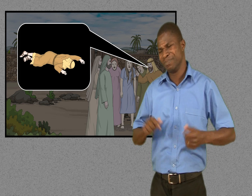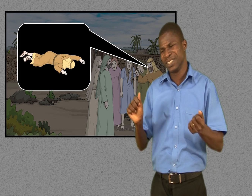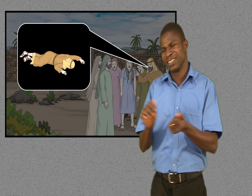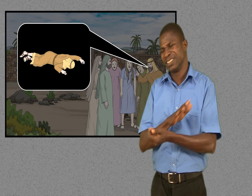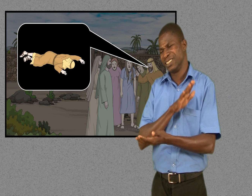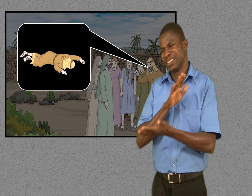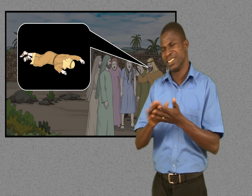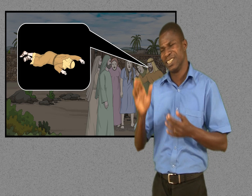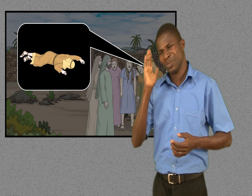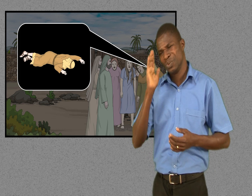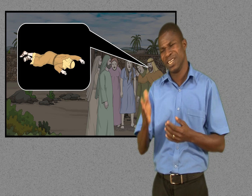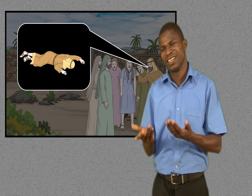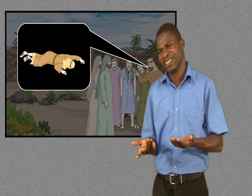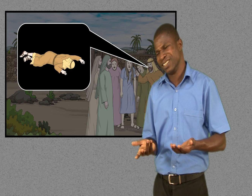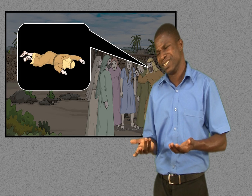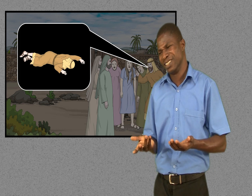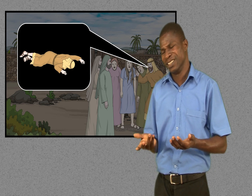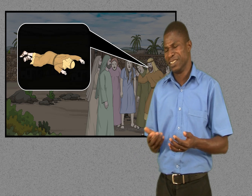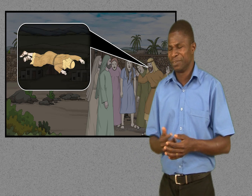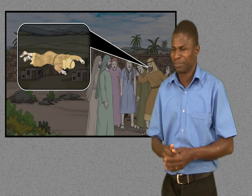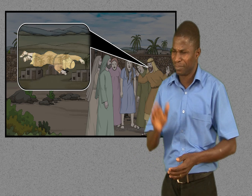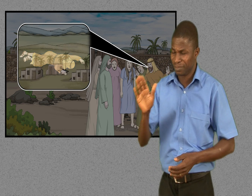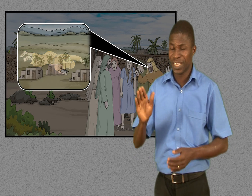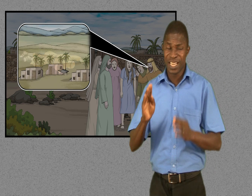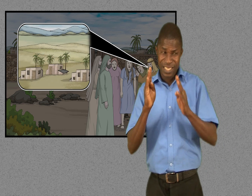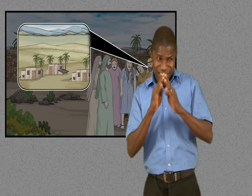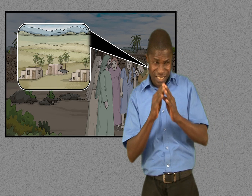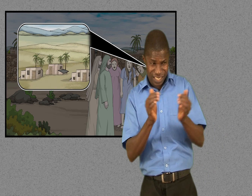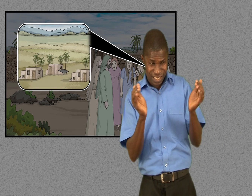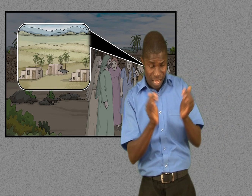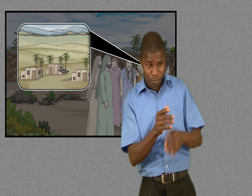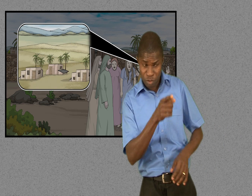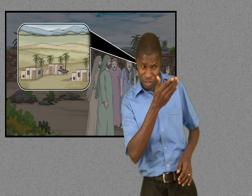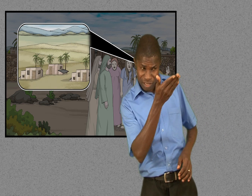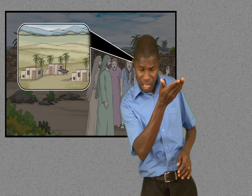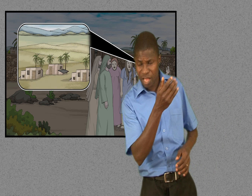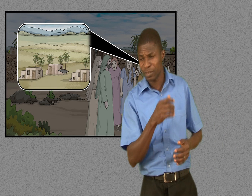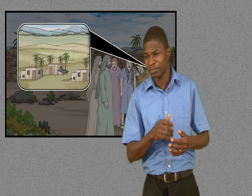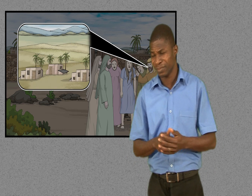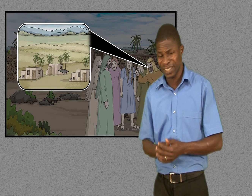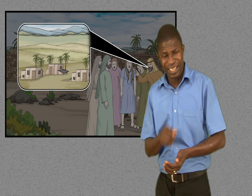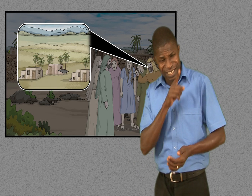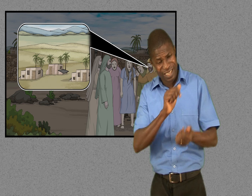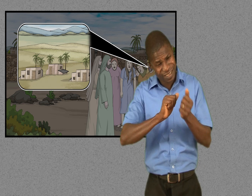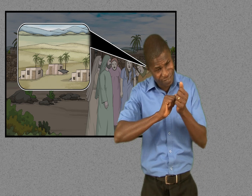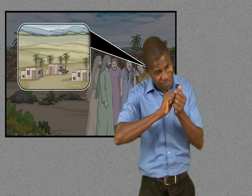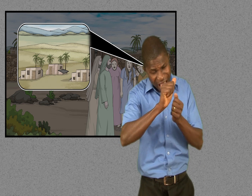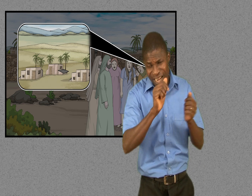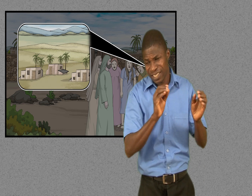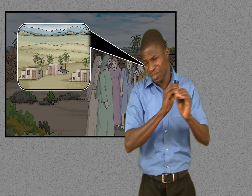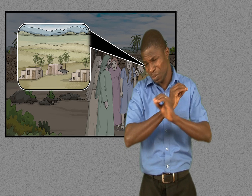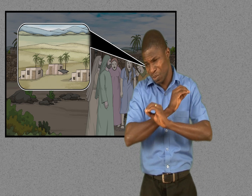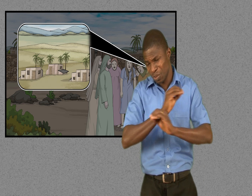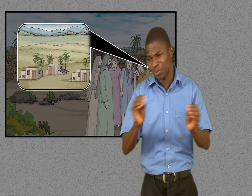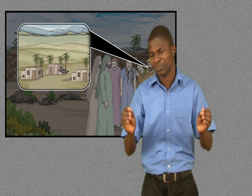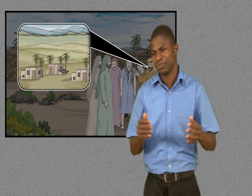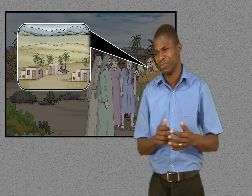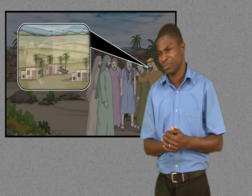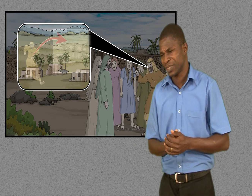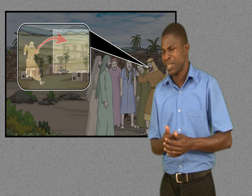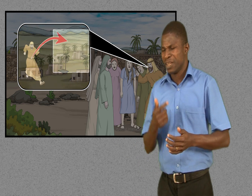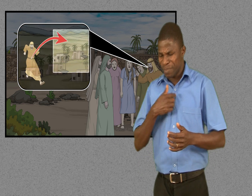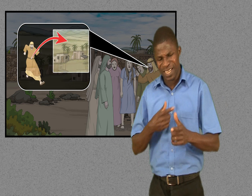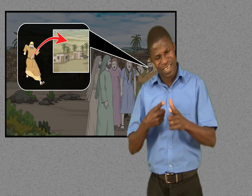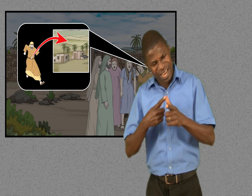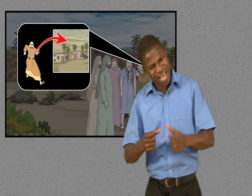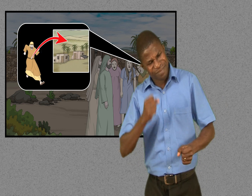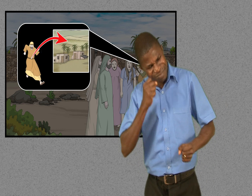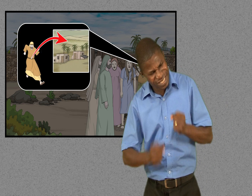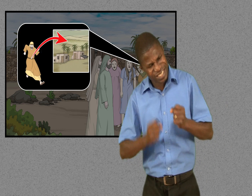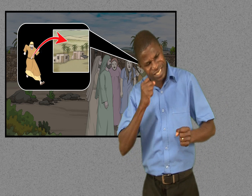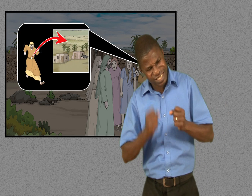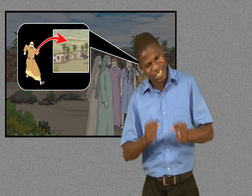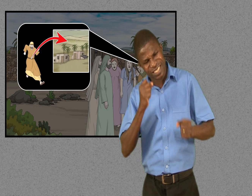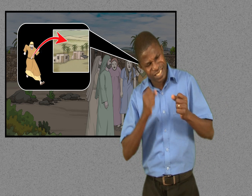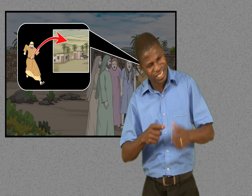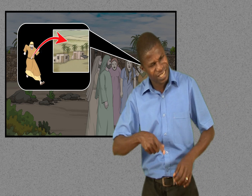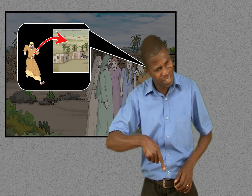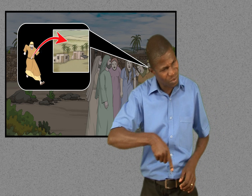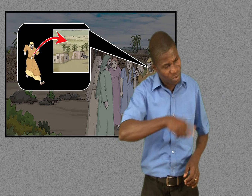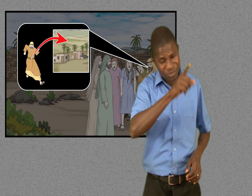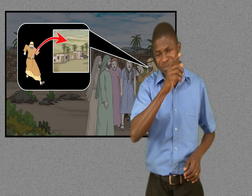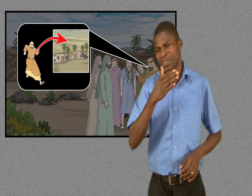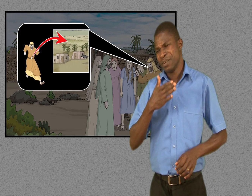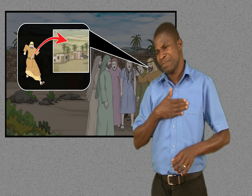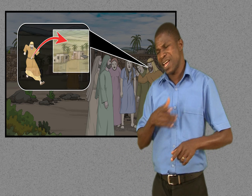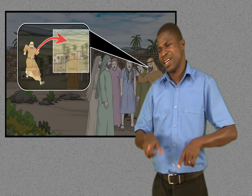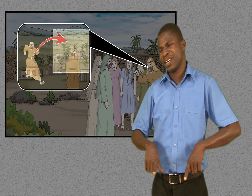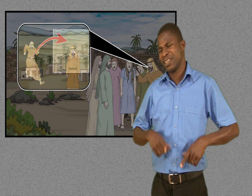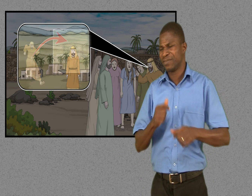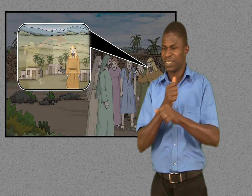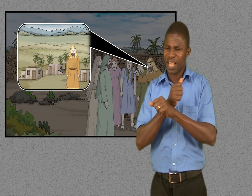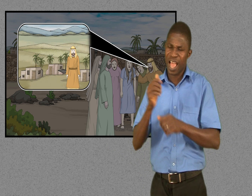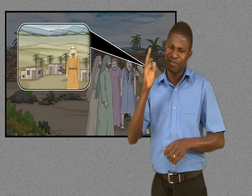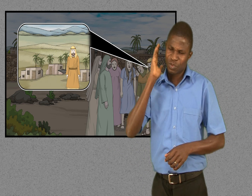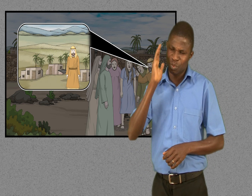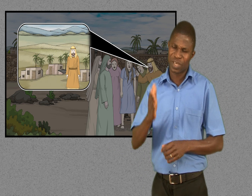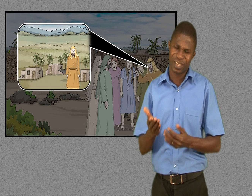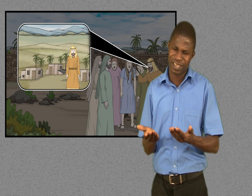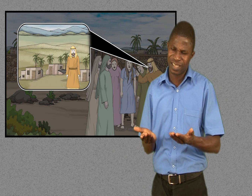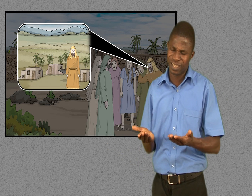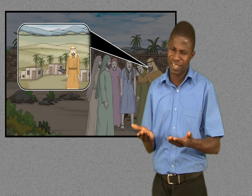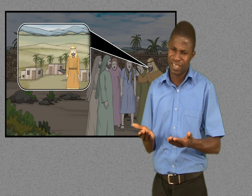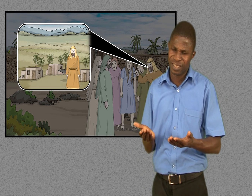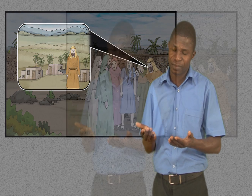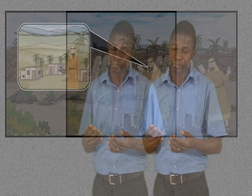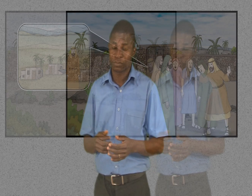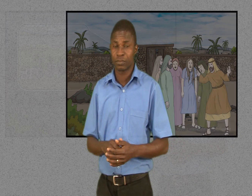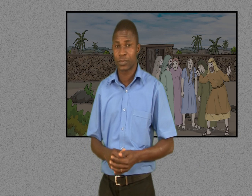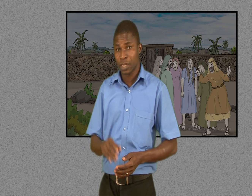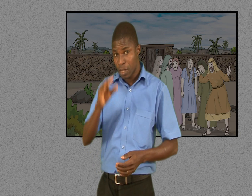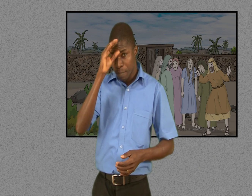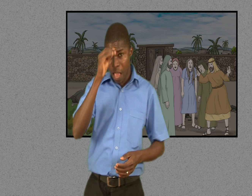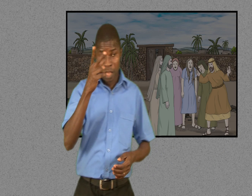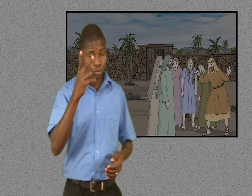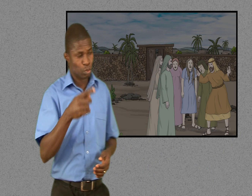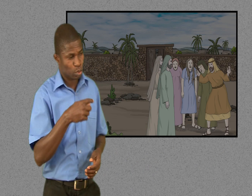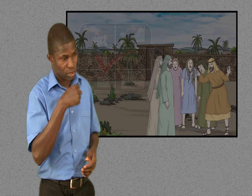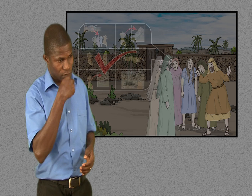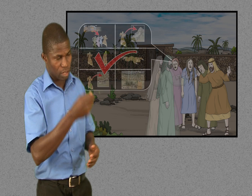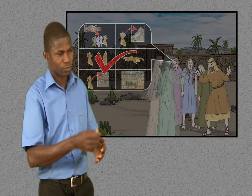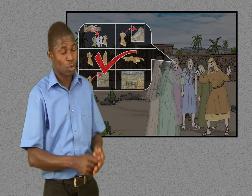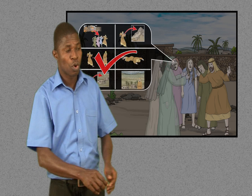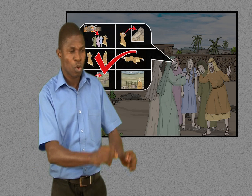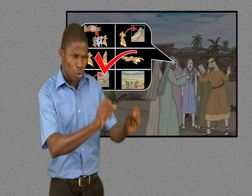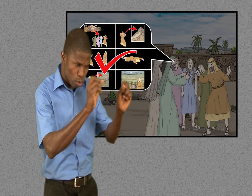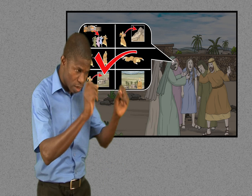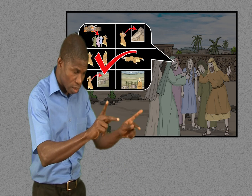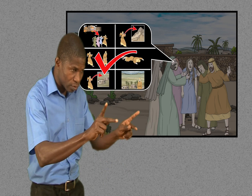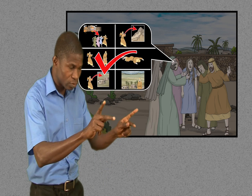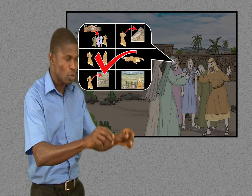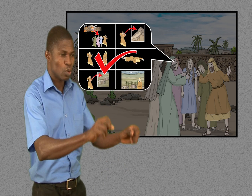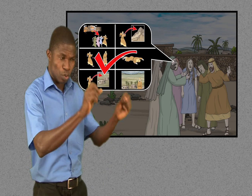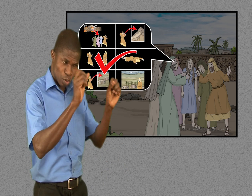Look, there is a town nearby where I can flee, and it is a small place. Please let me flee there—is it not a small place? Then my life will be saved.”